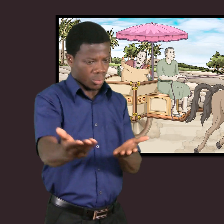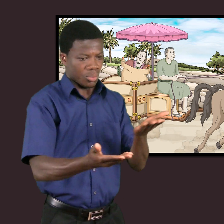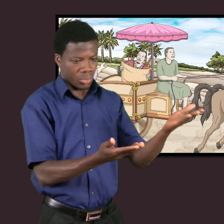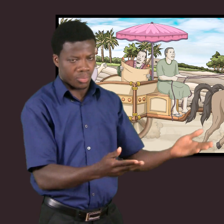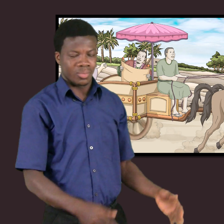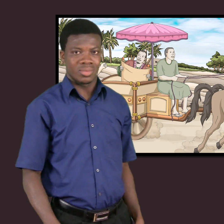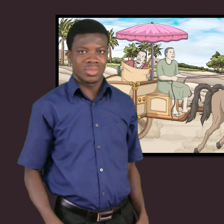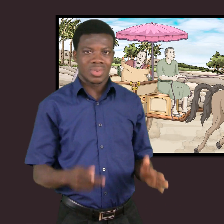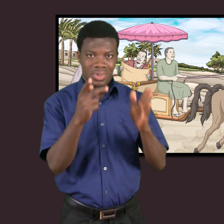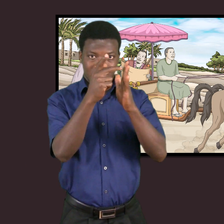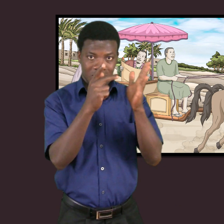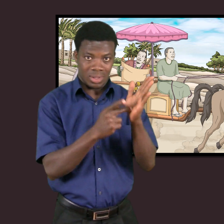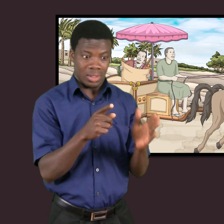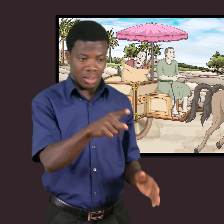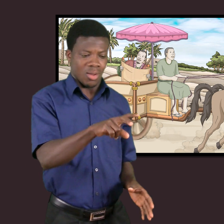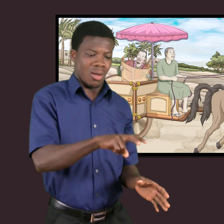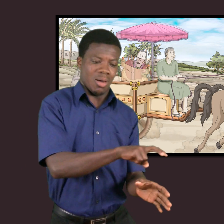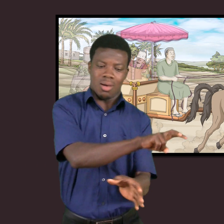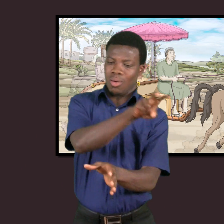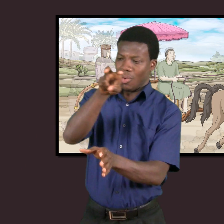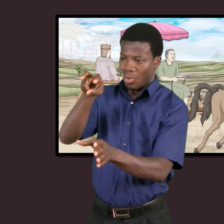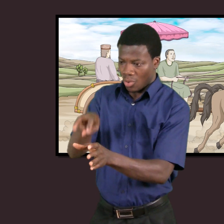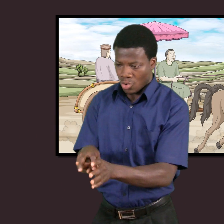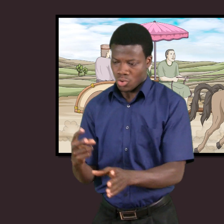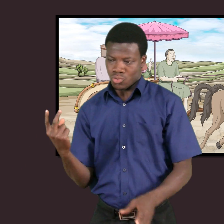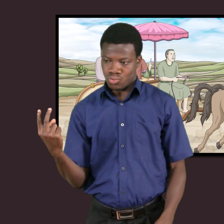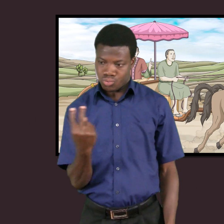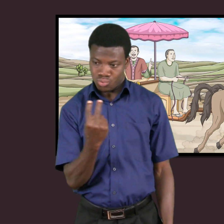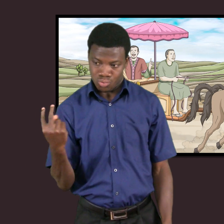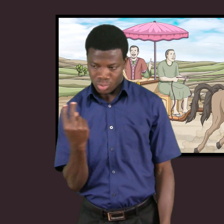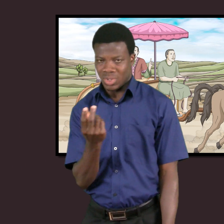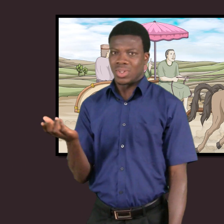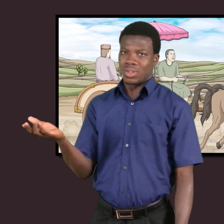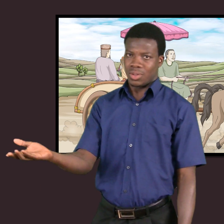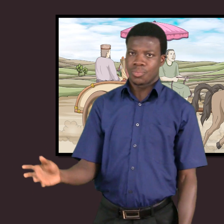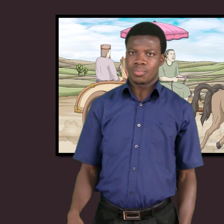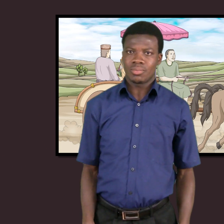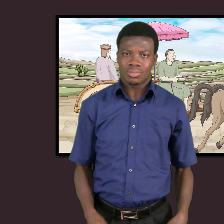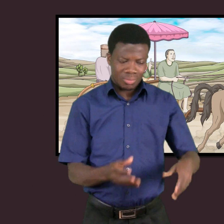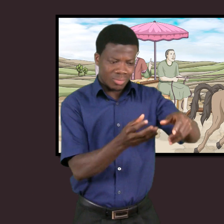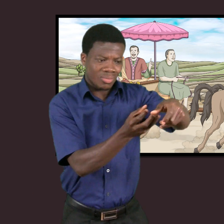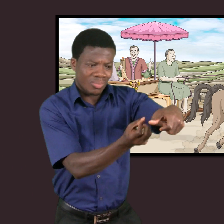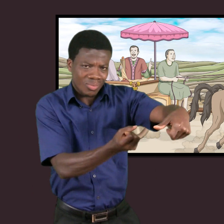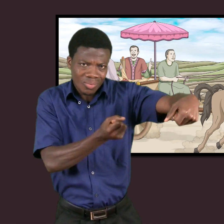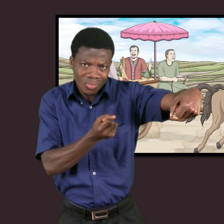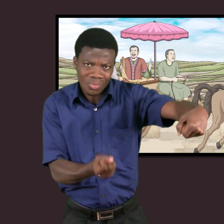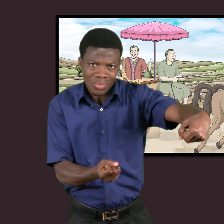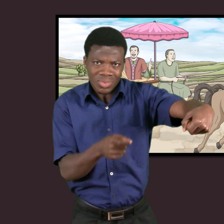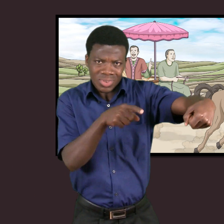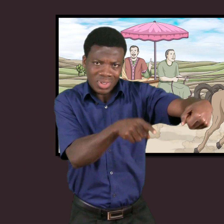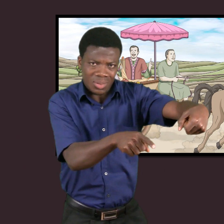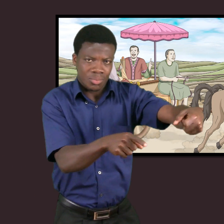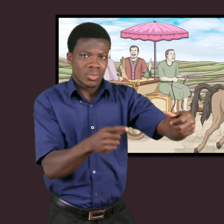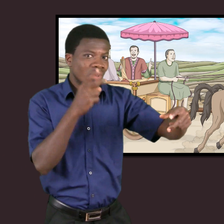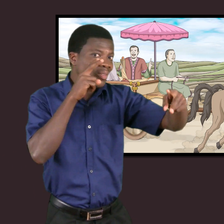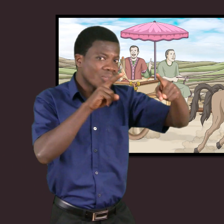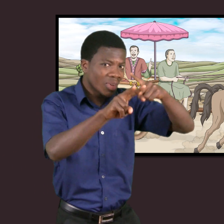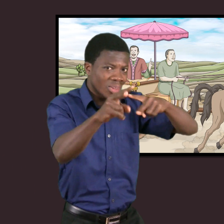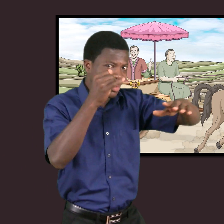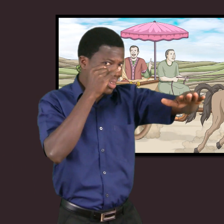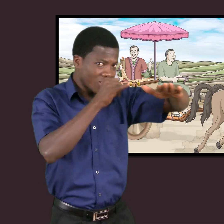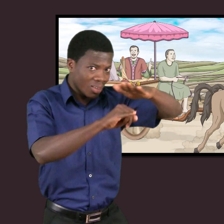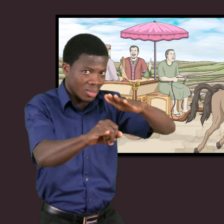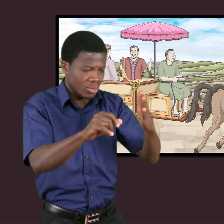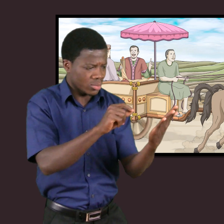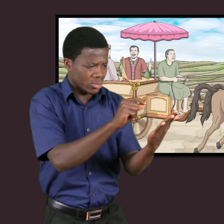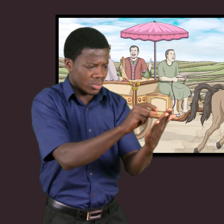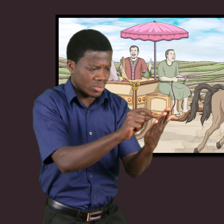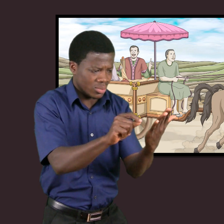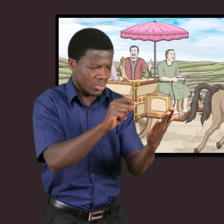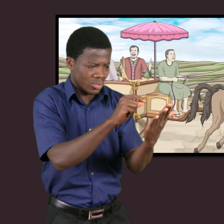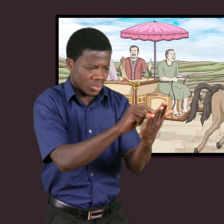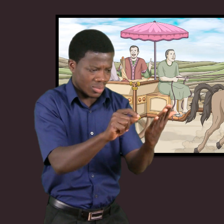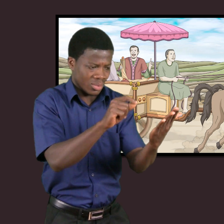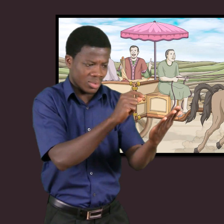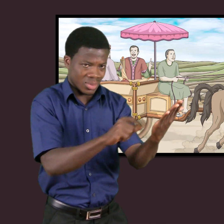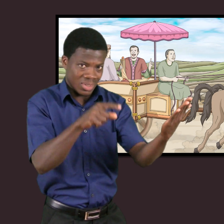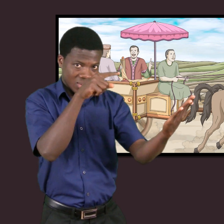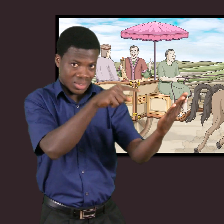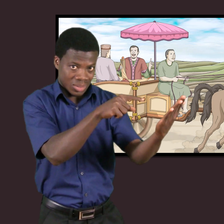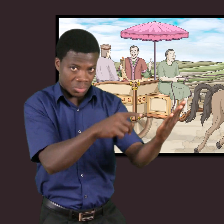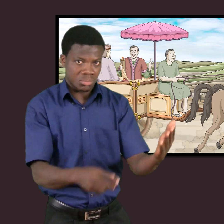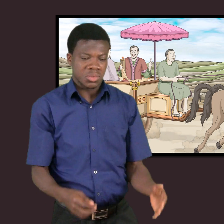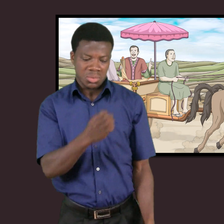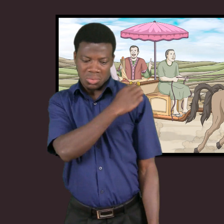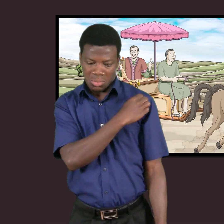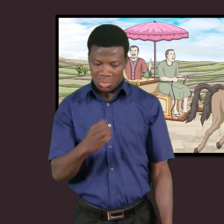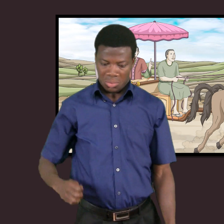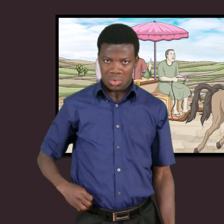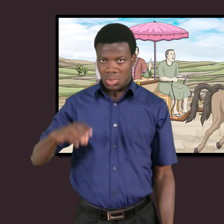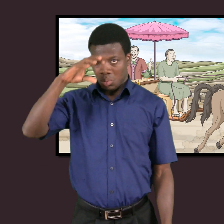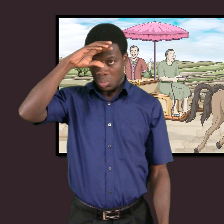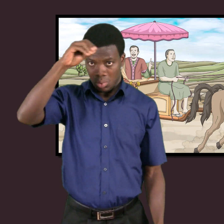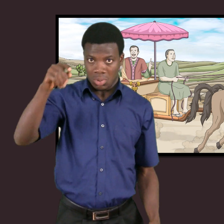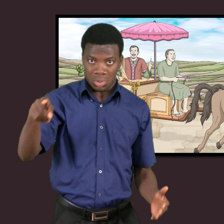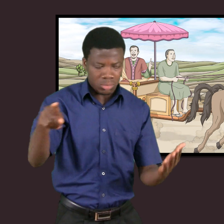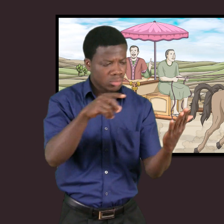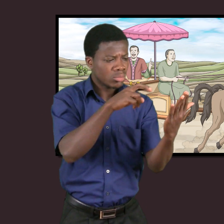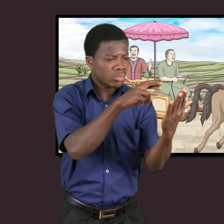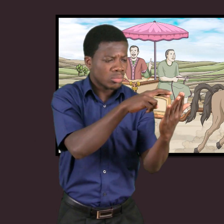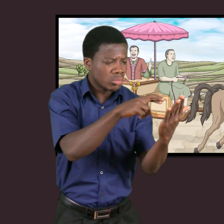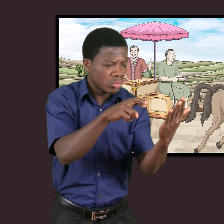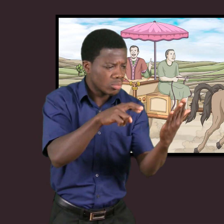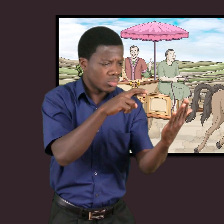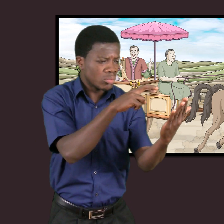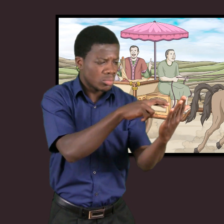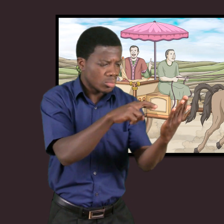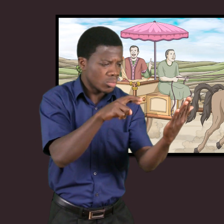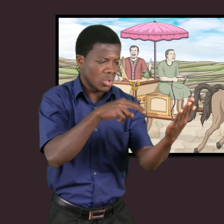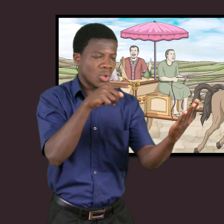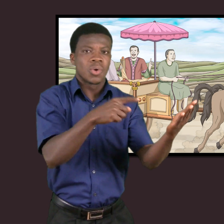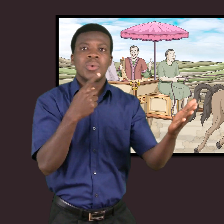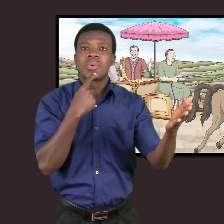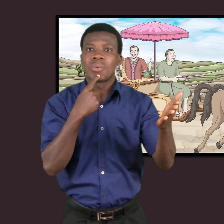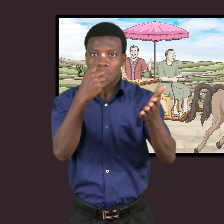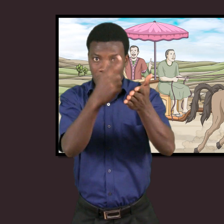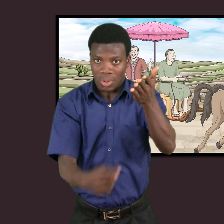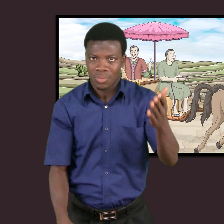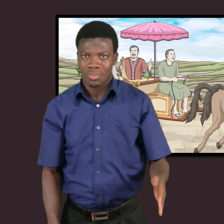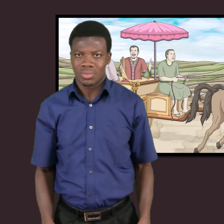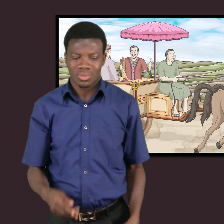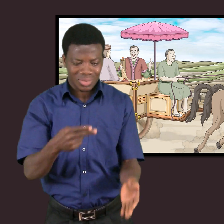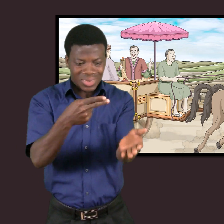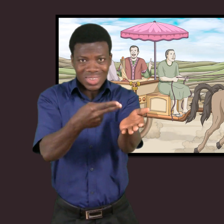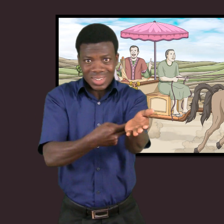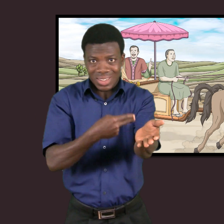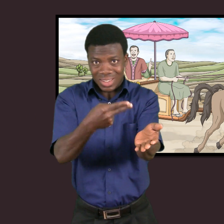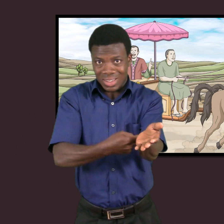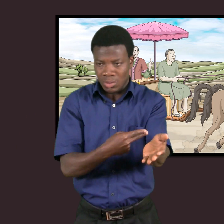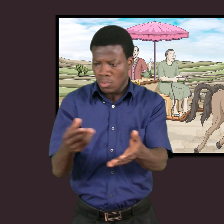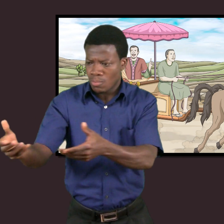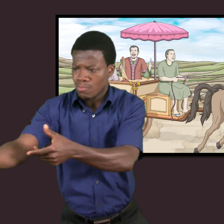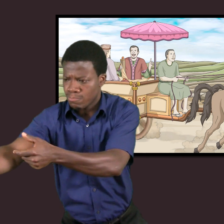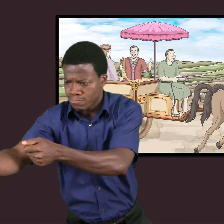And he invited Philip to come up and sit with him.